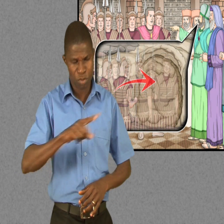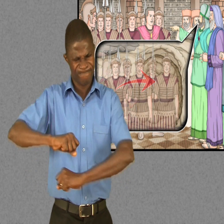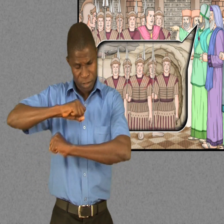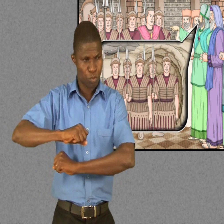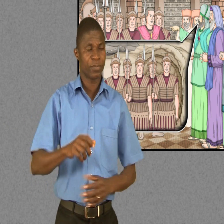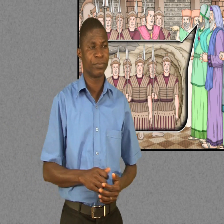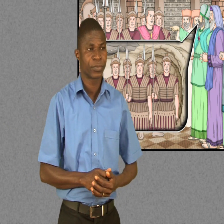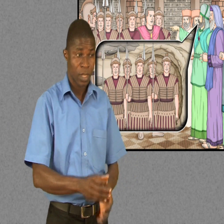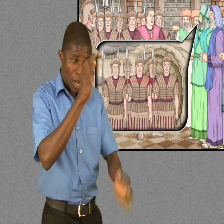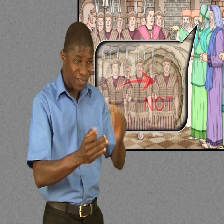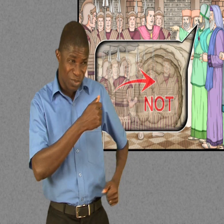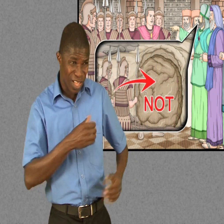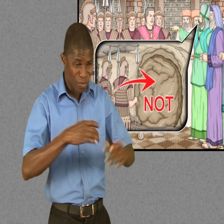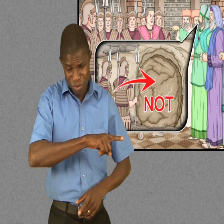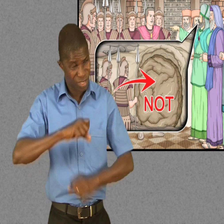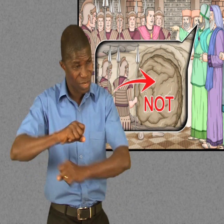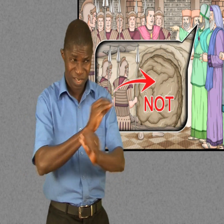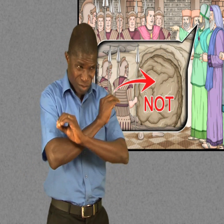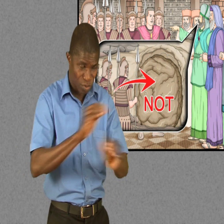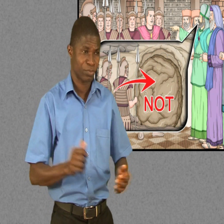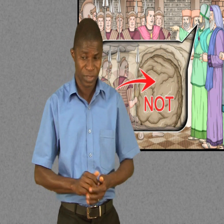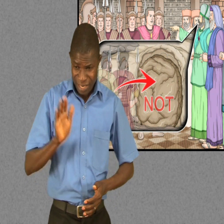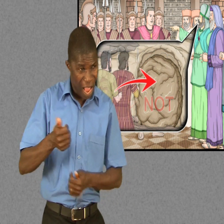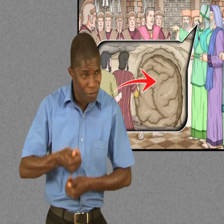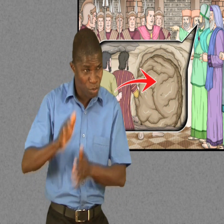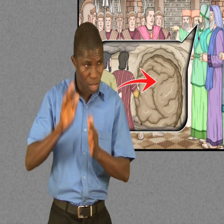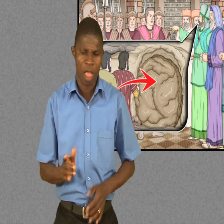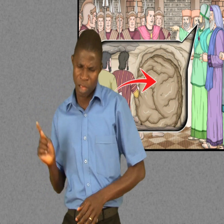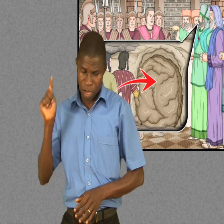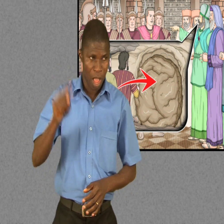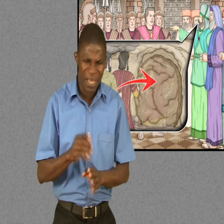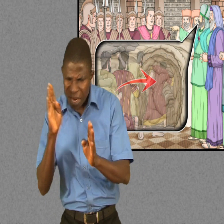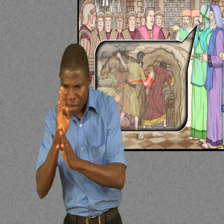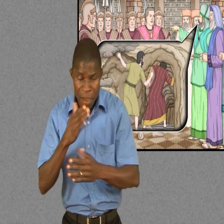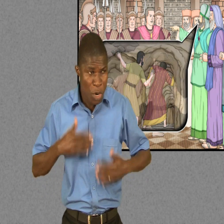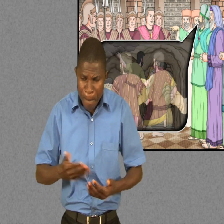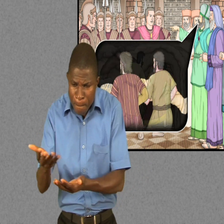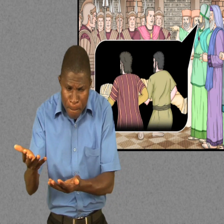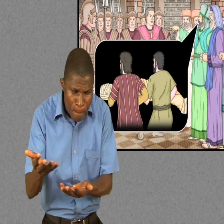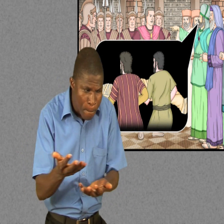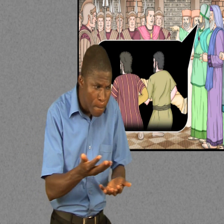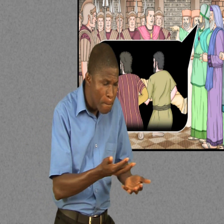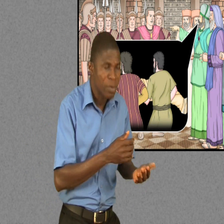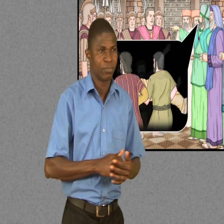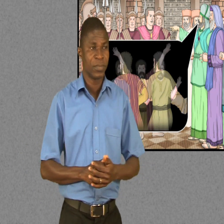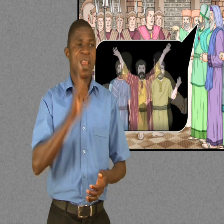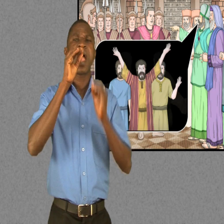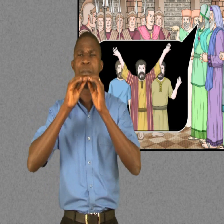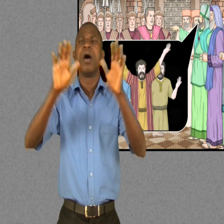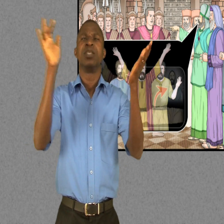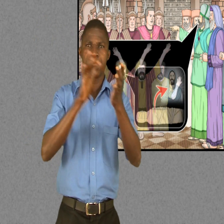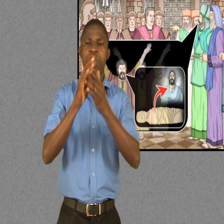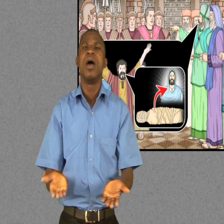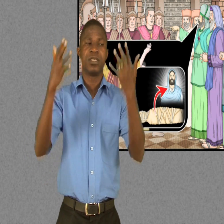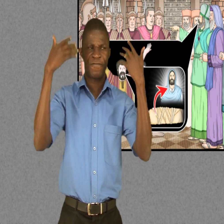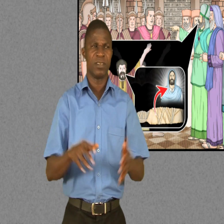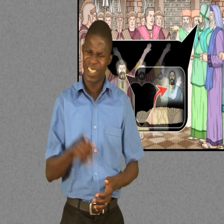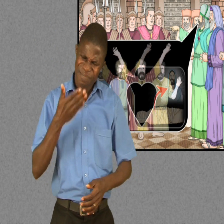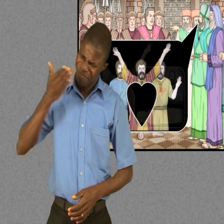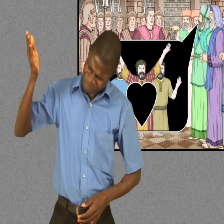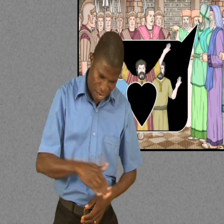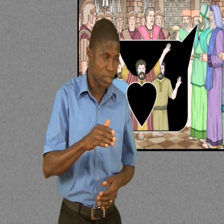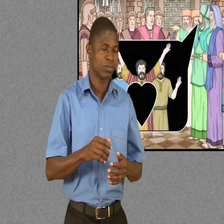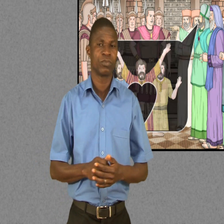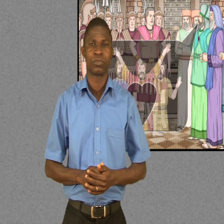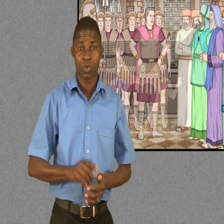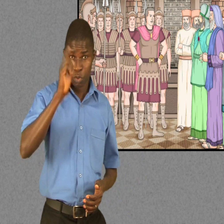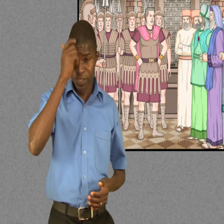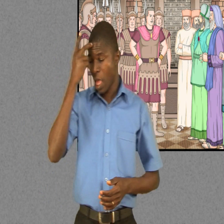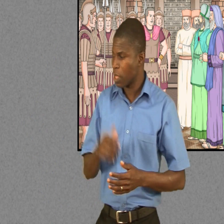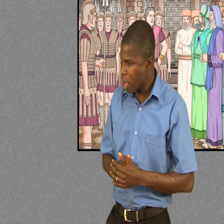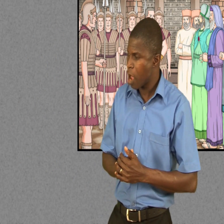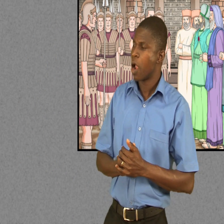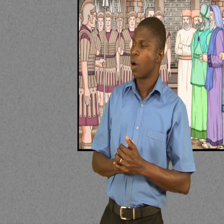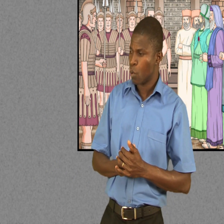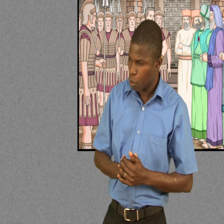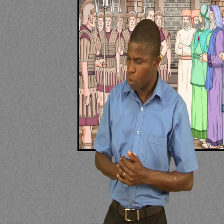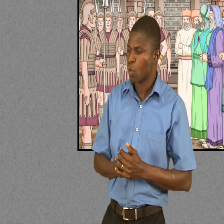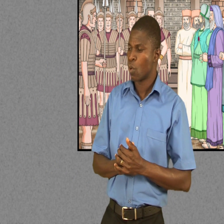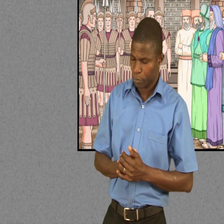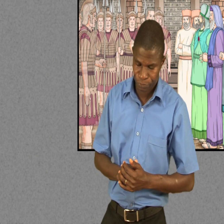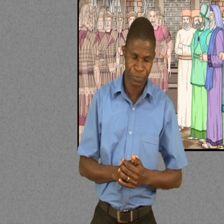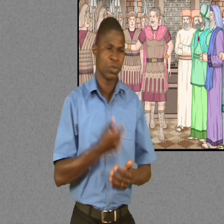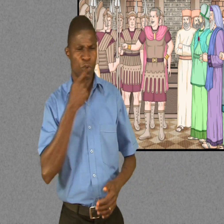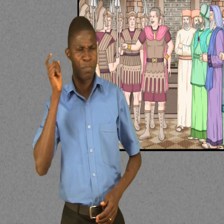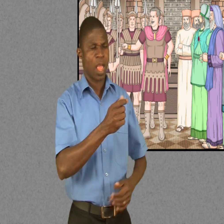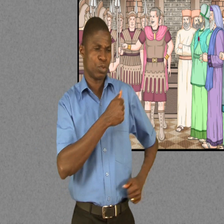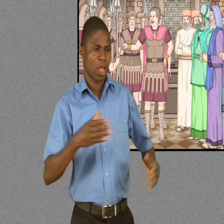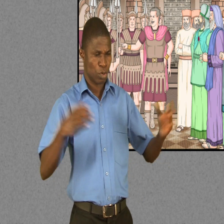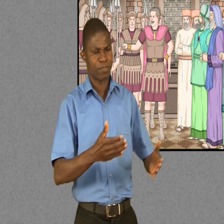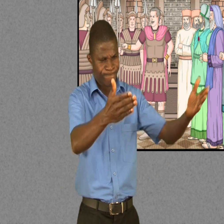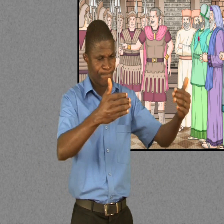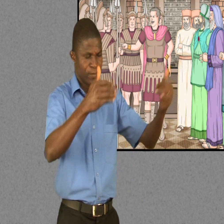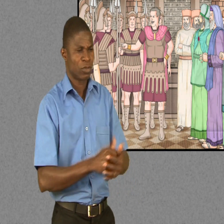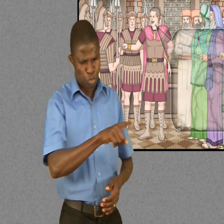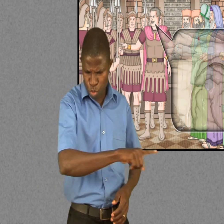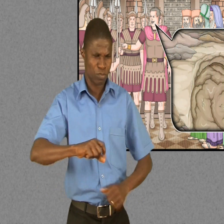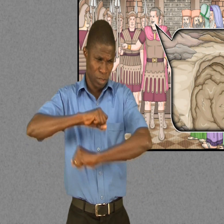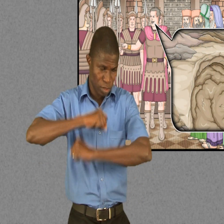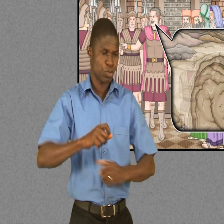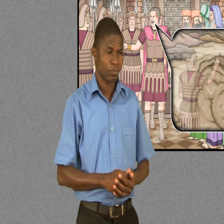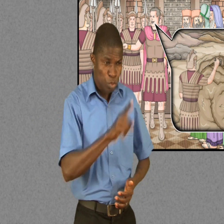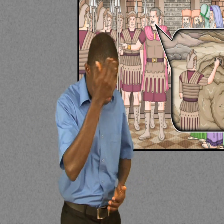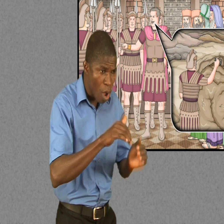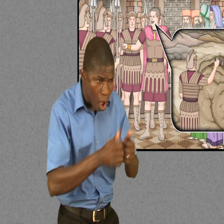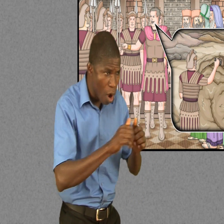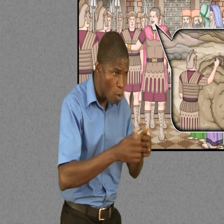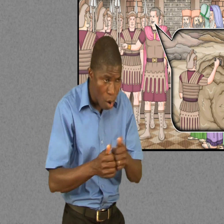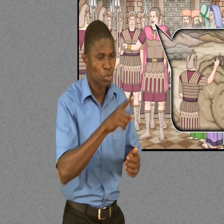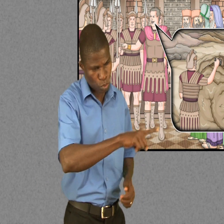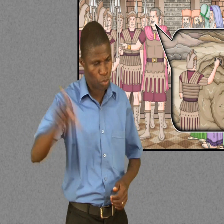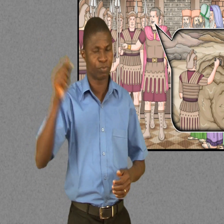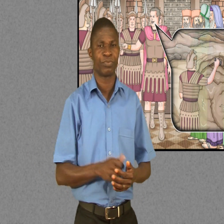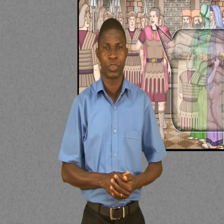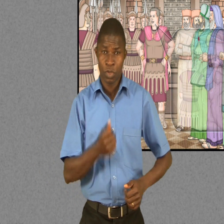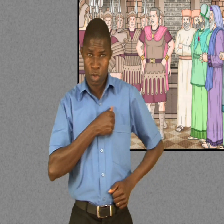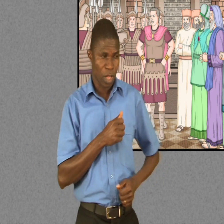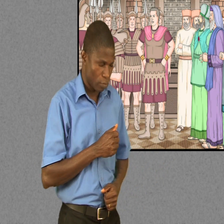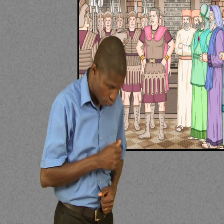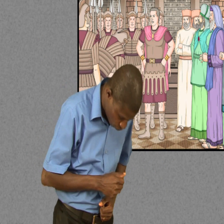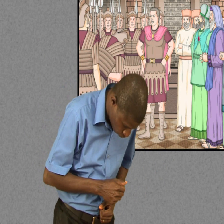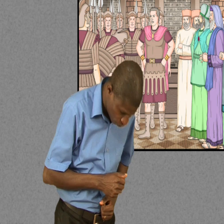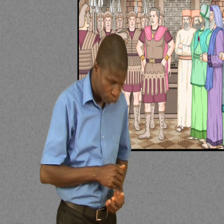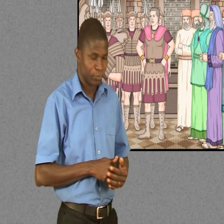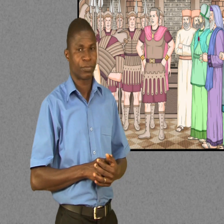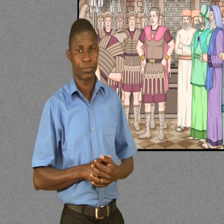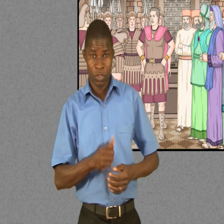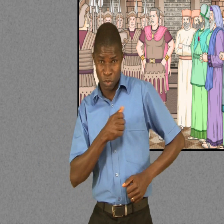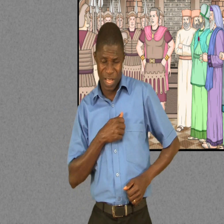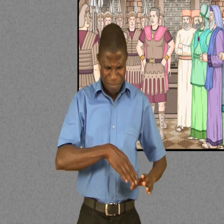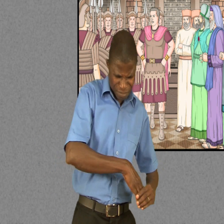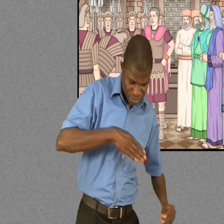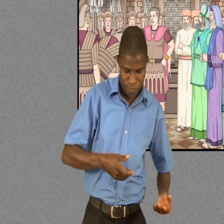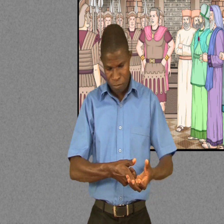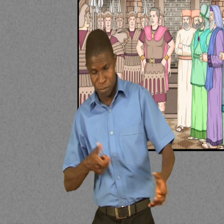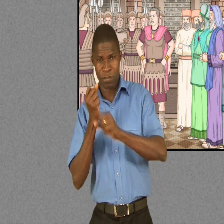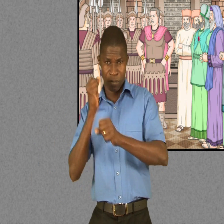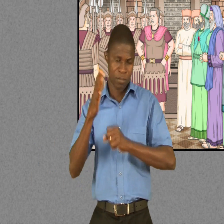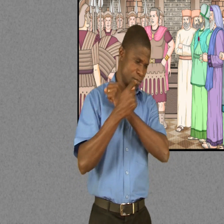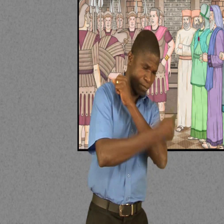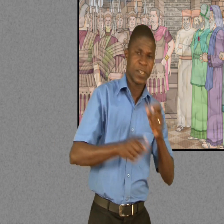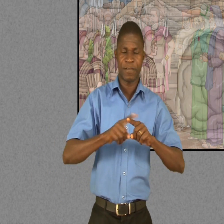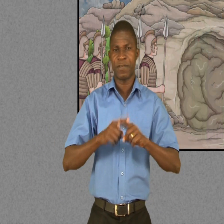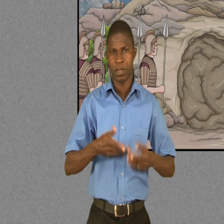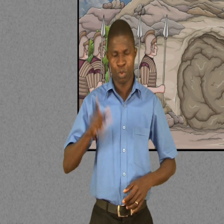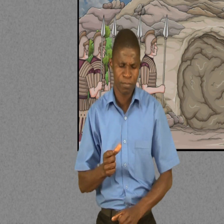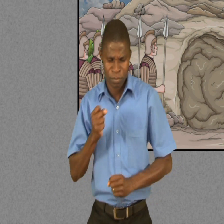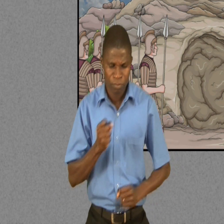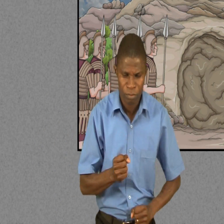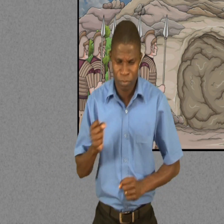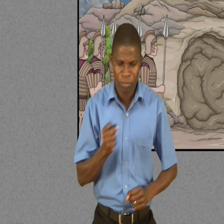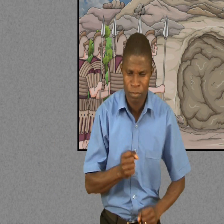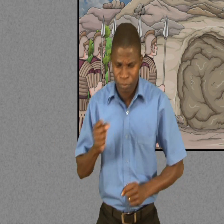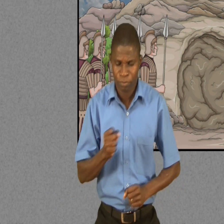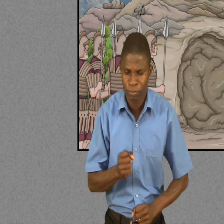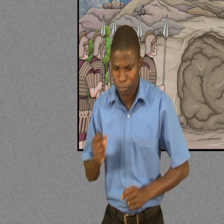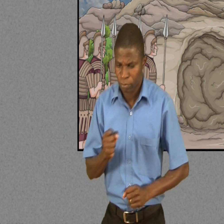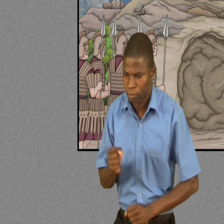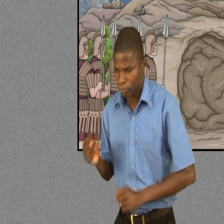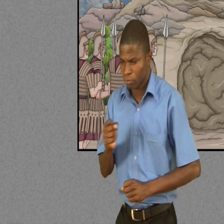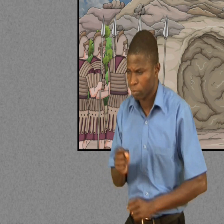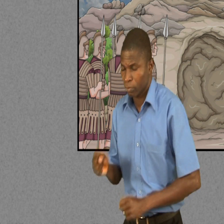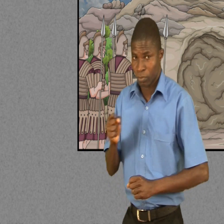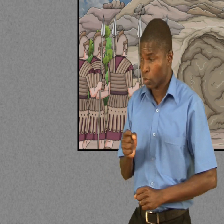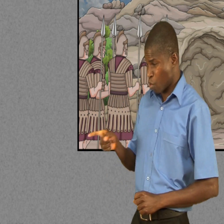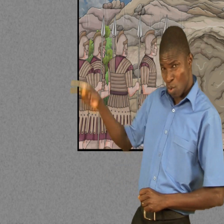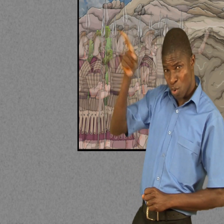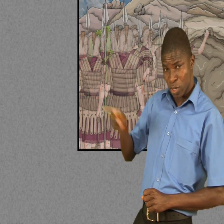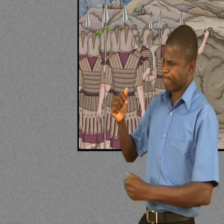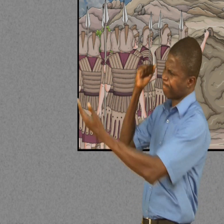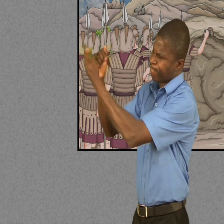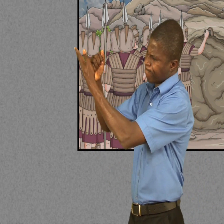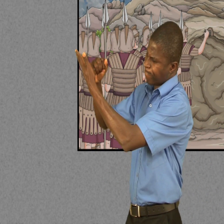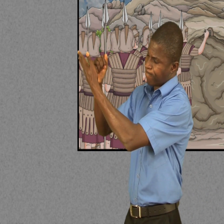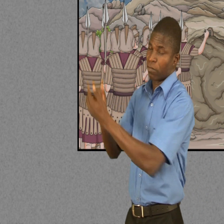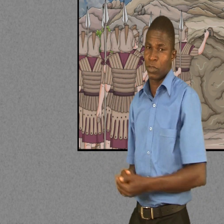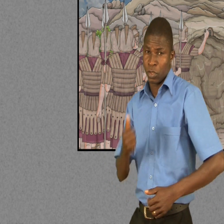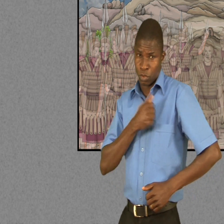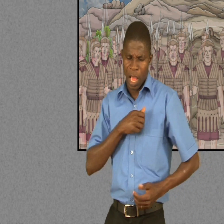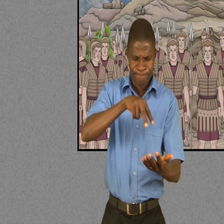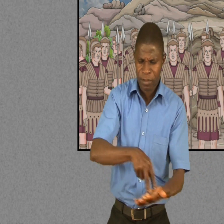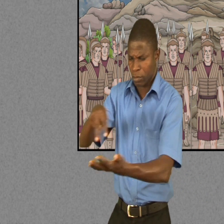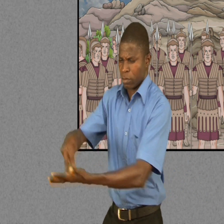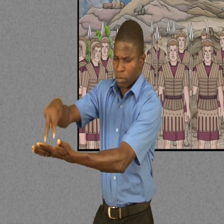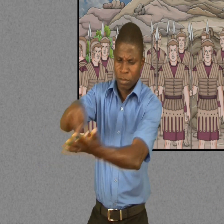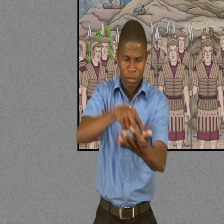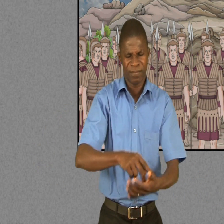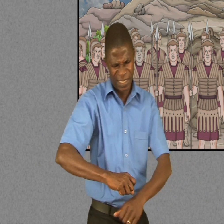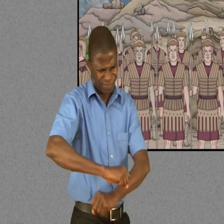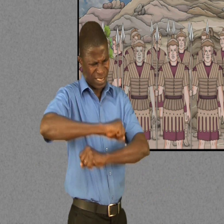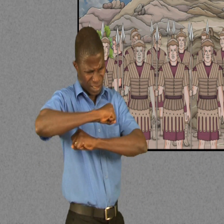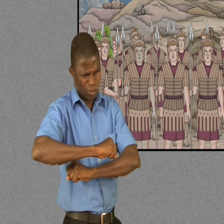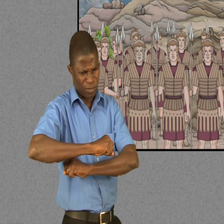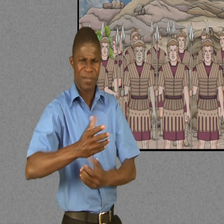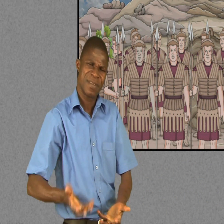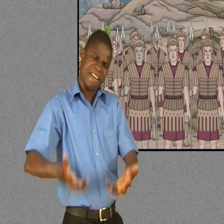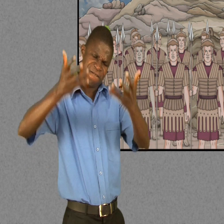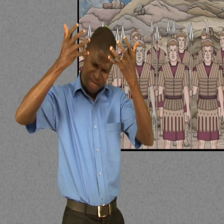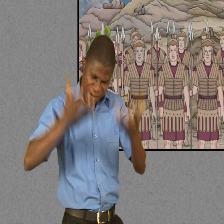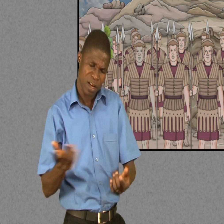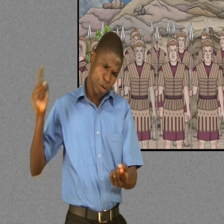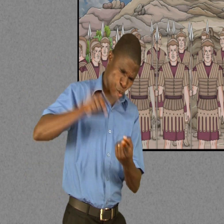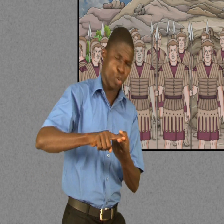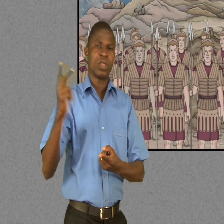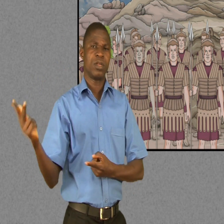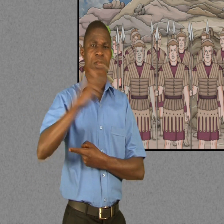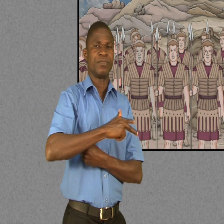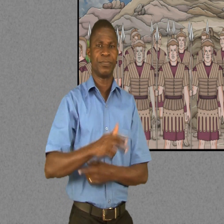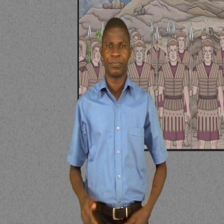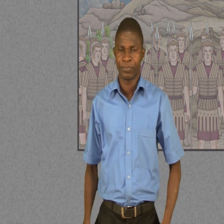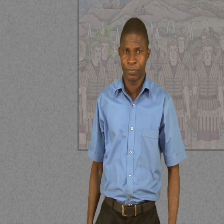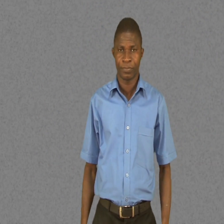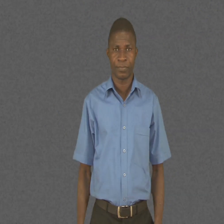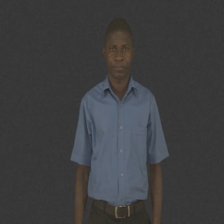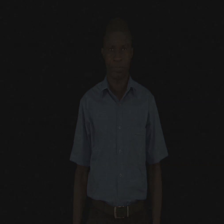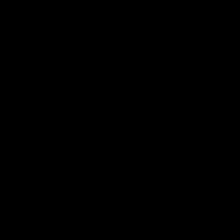And because it was the Jewish day of Preparation and the tomb was nearby, they placed Jesus there.